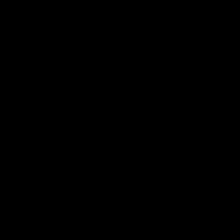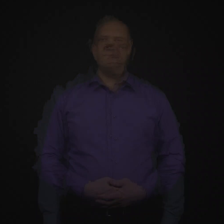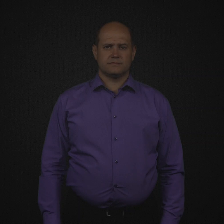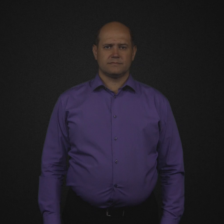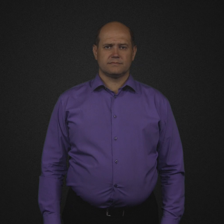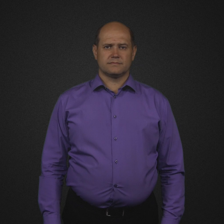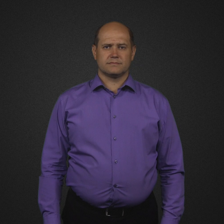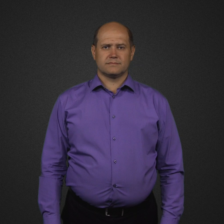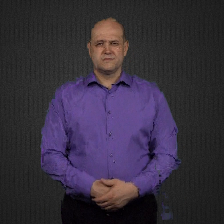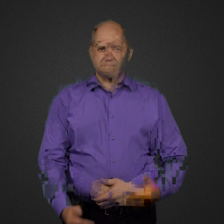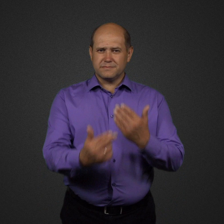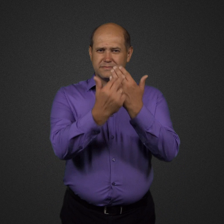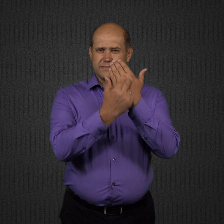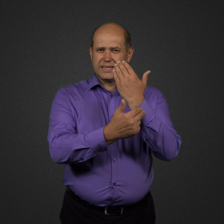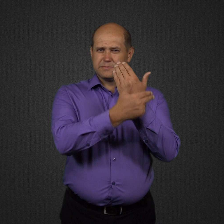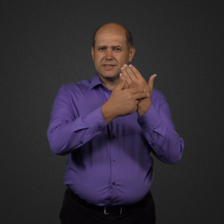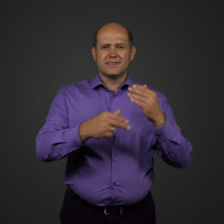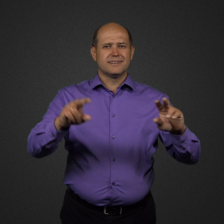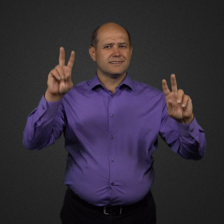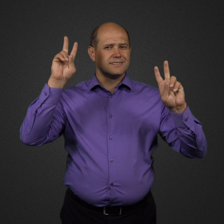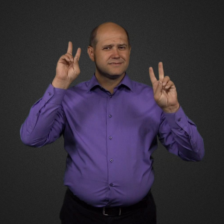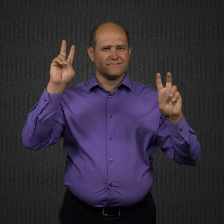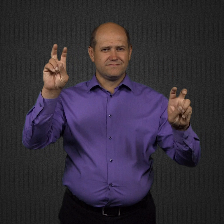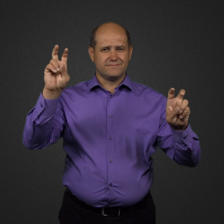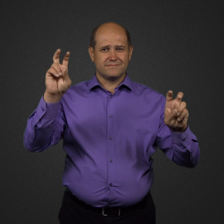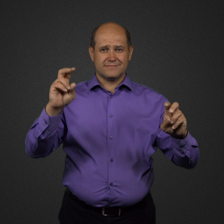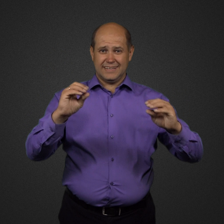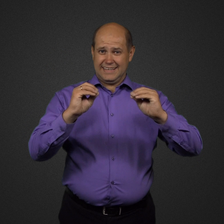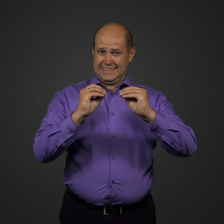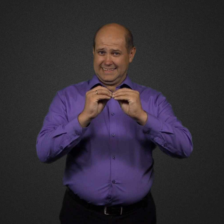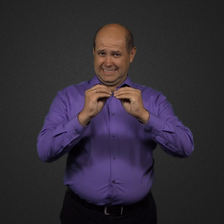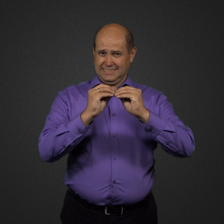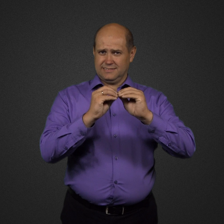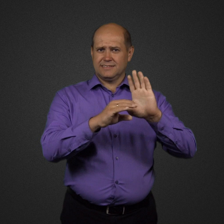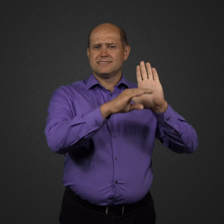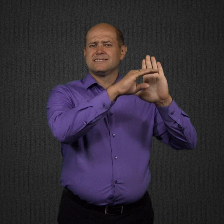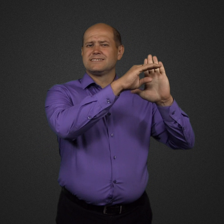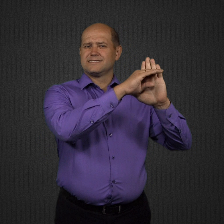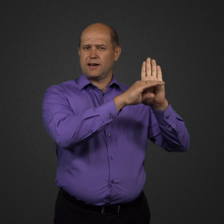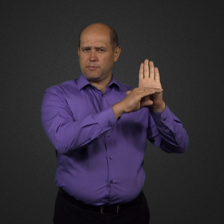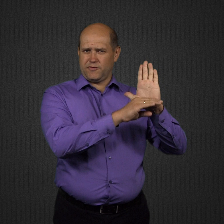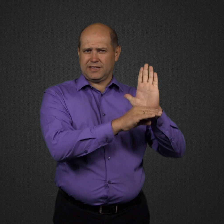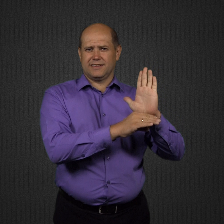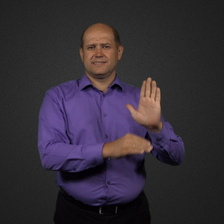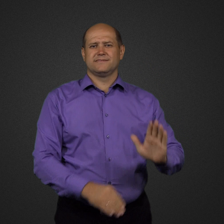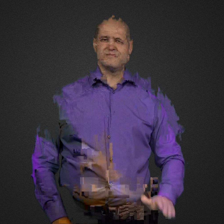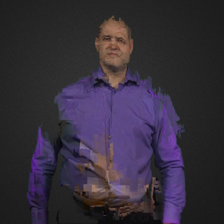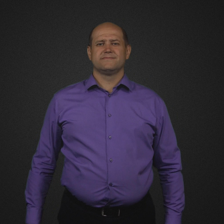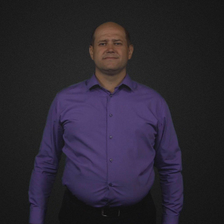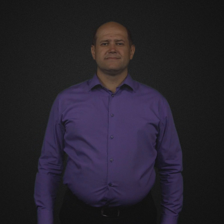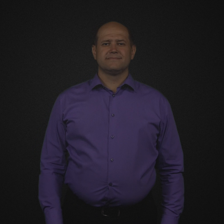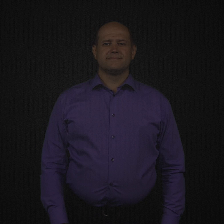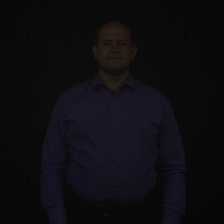The ten commandments